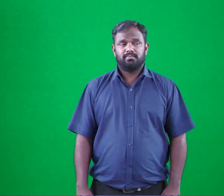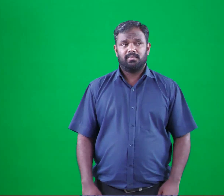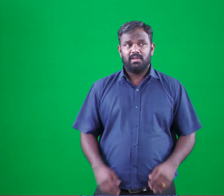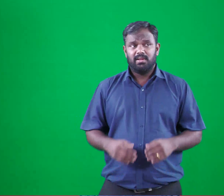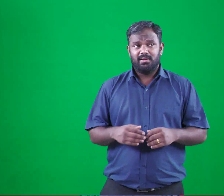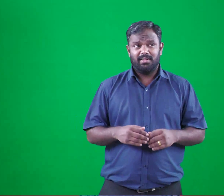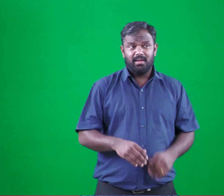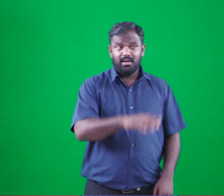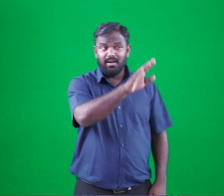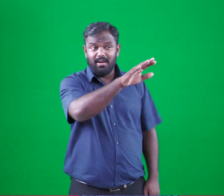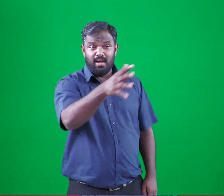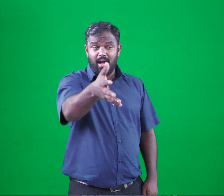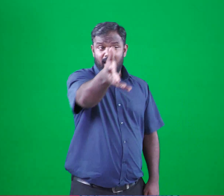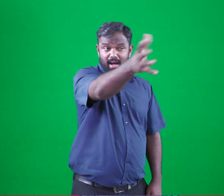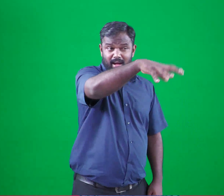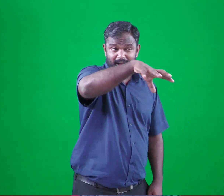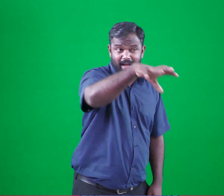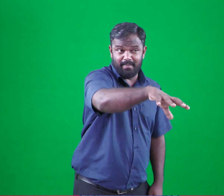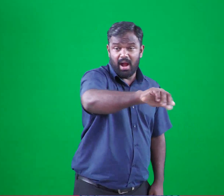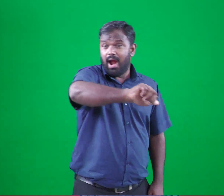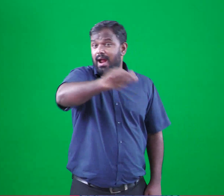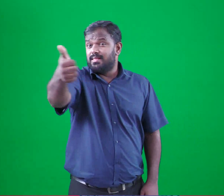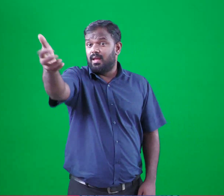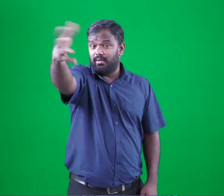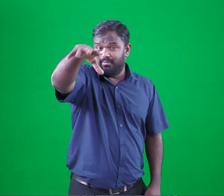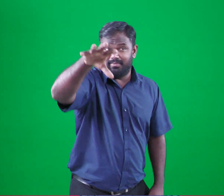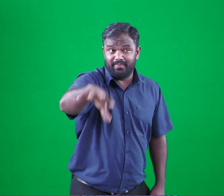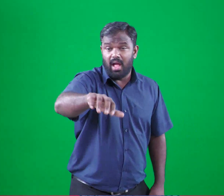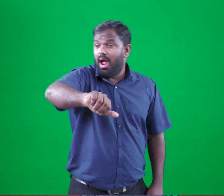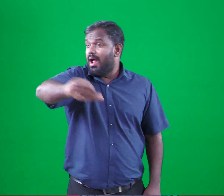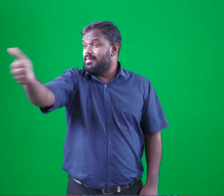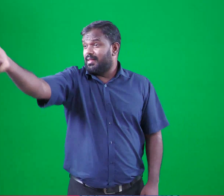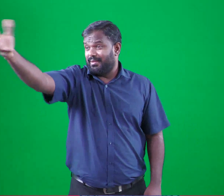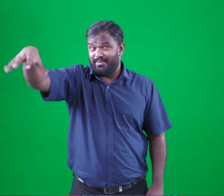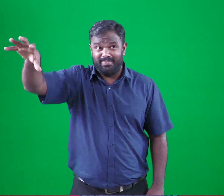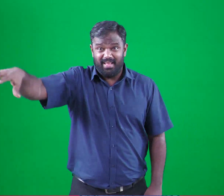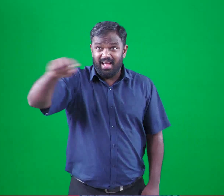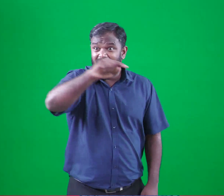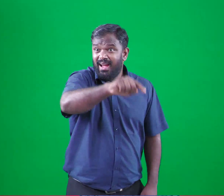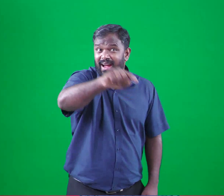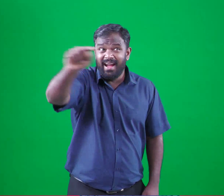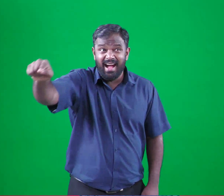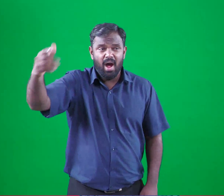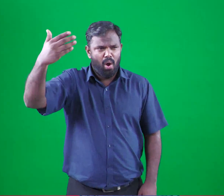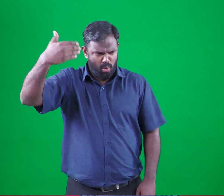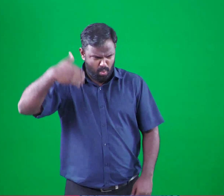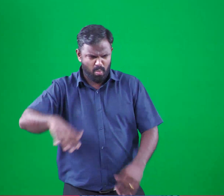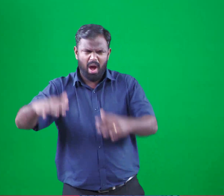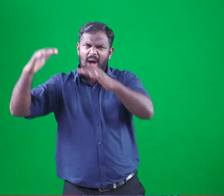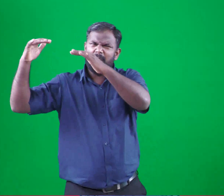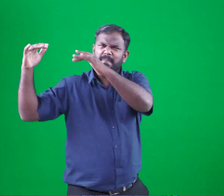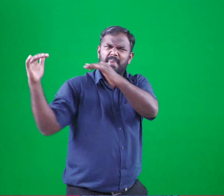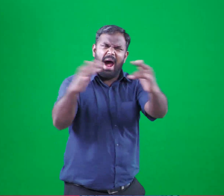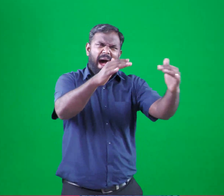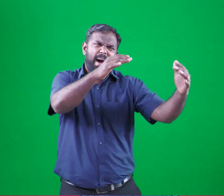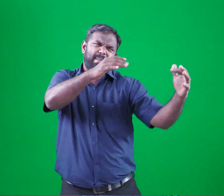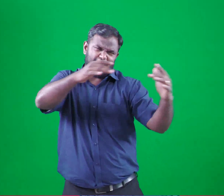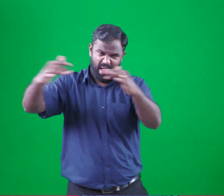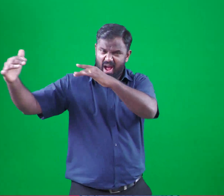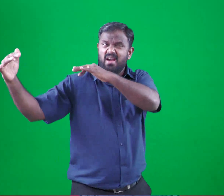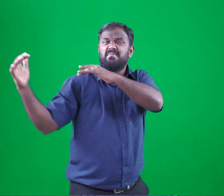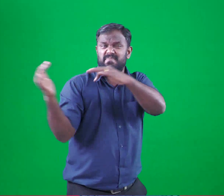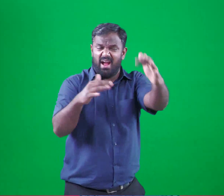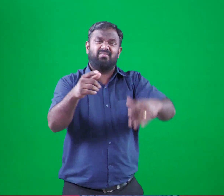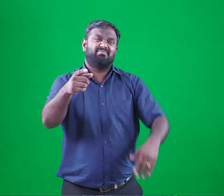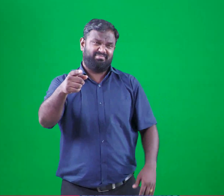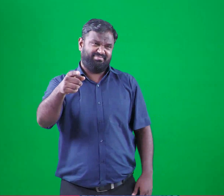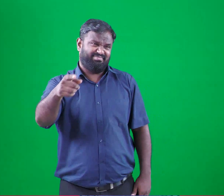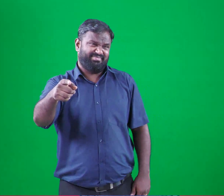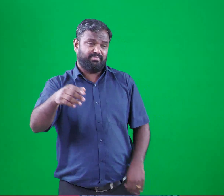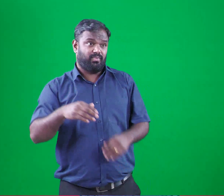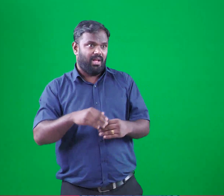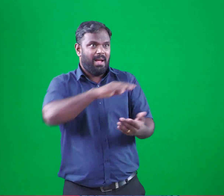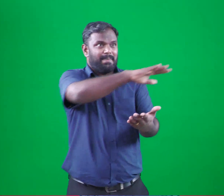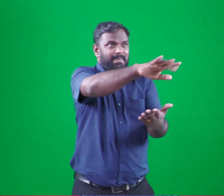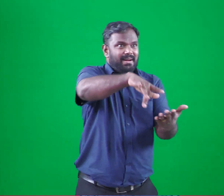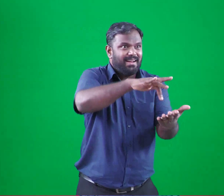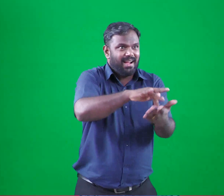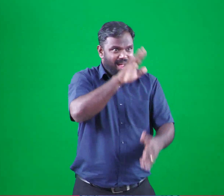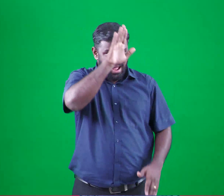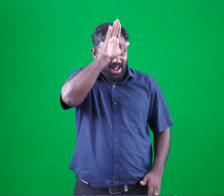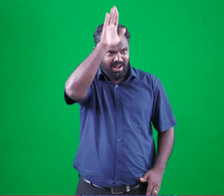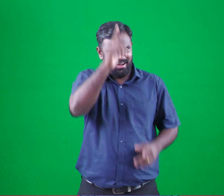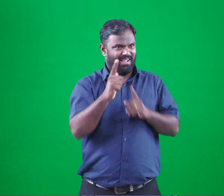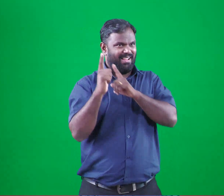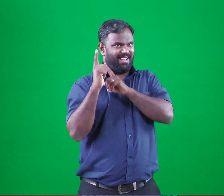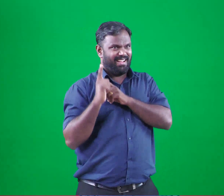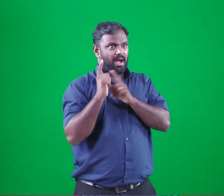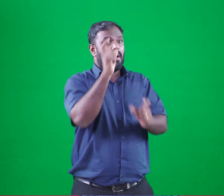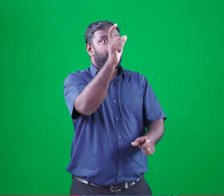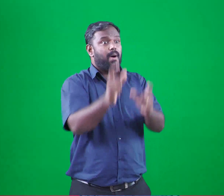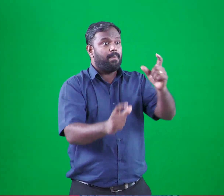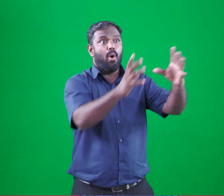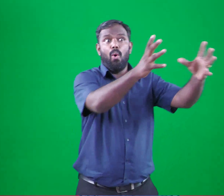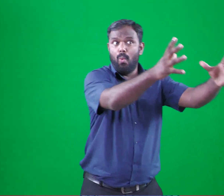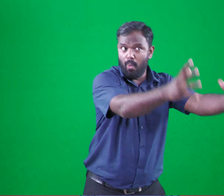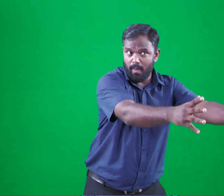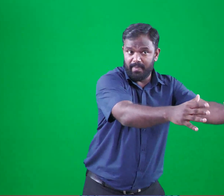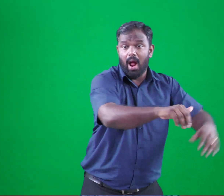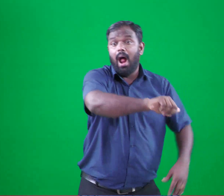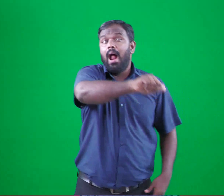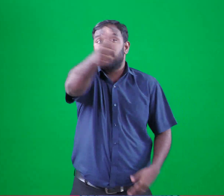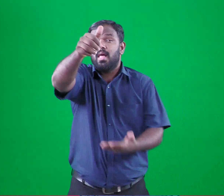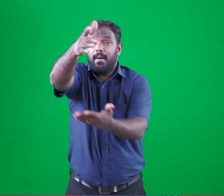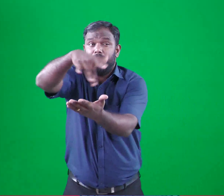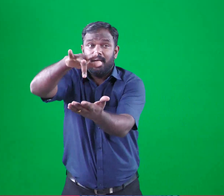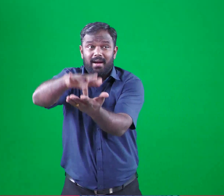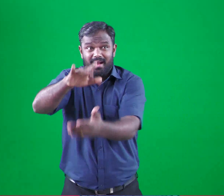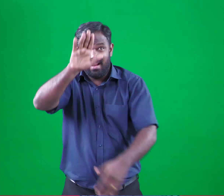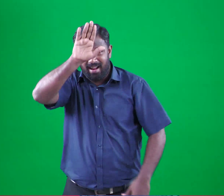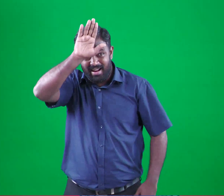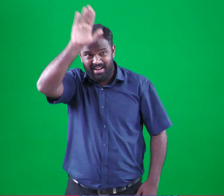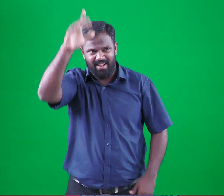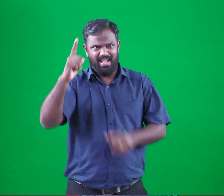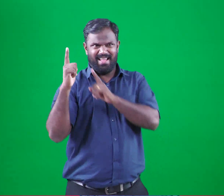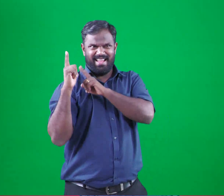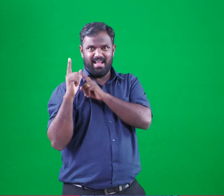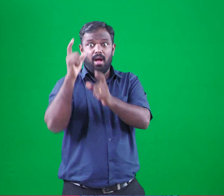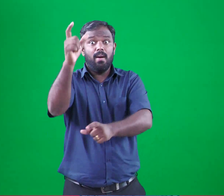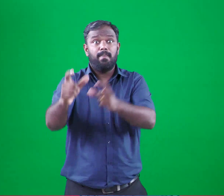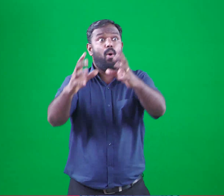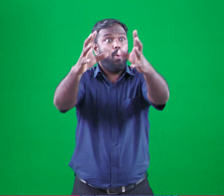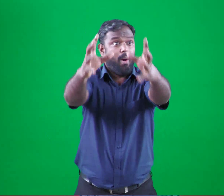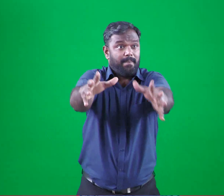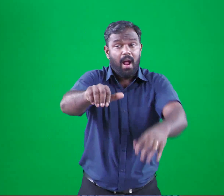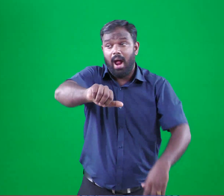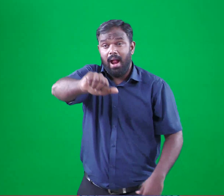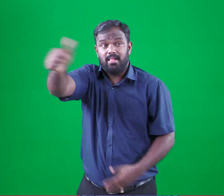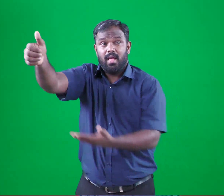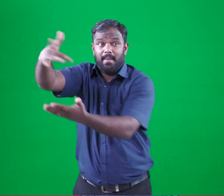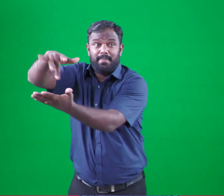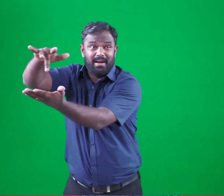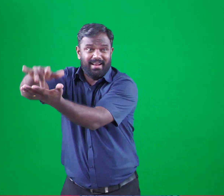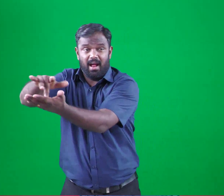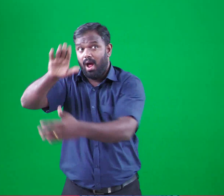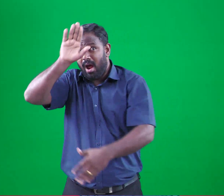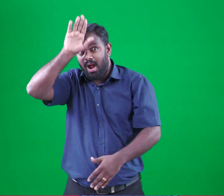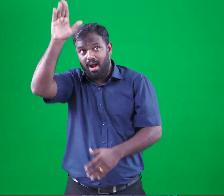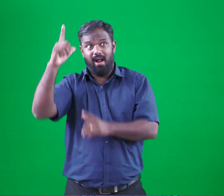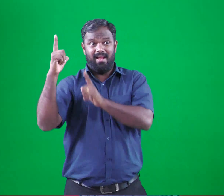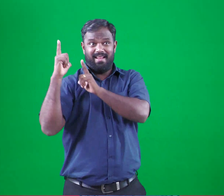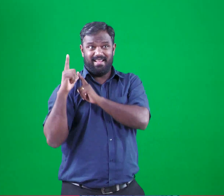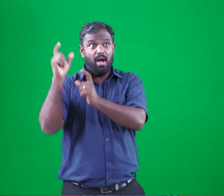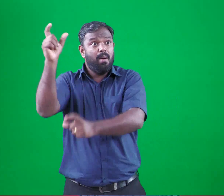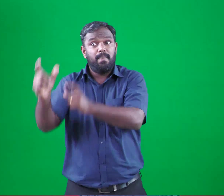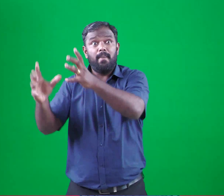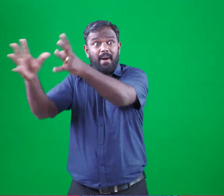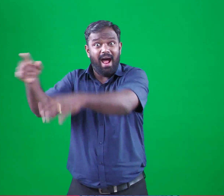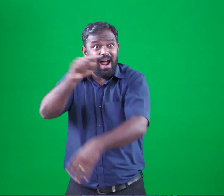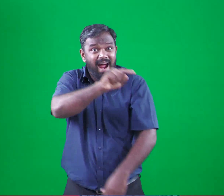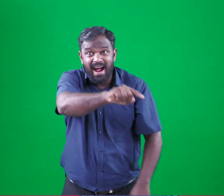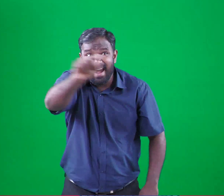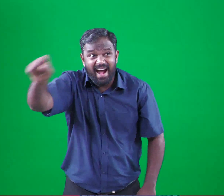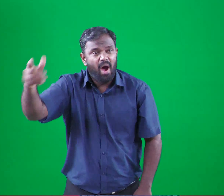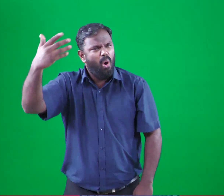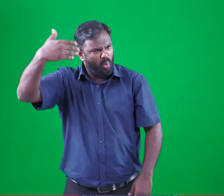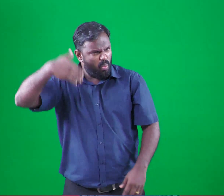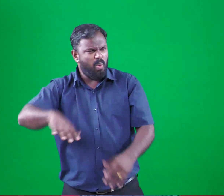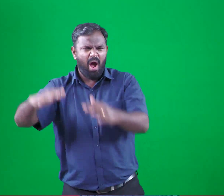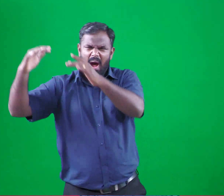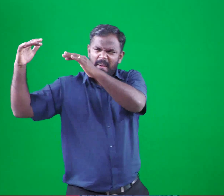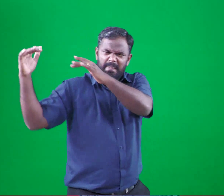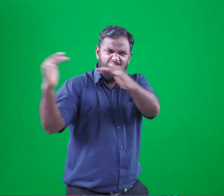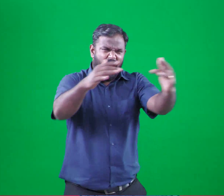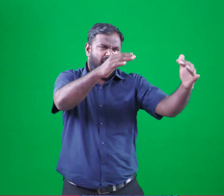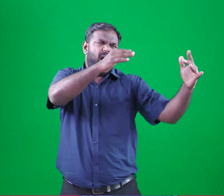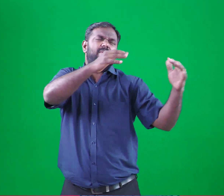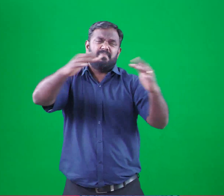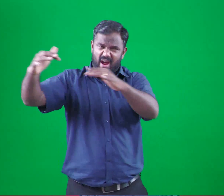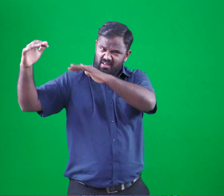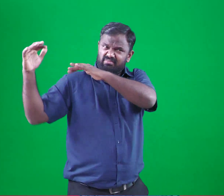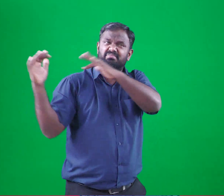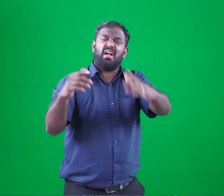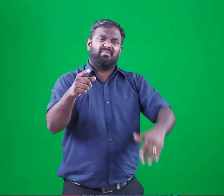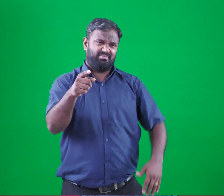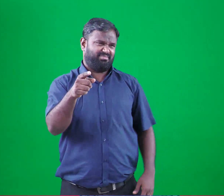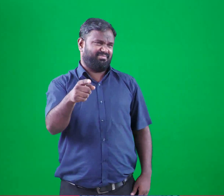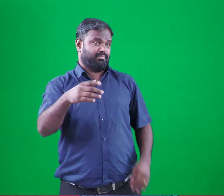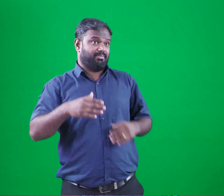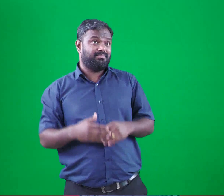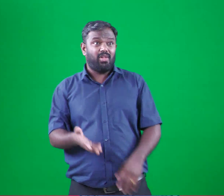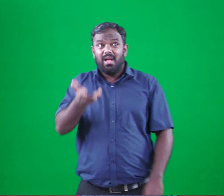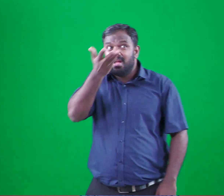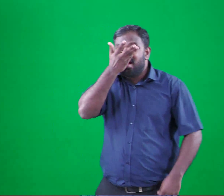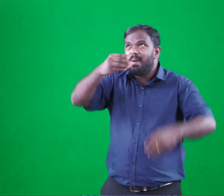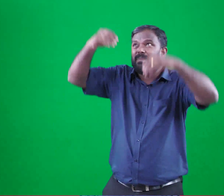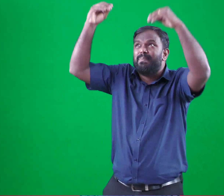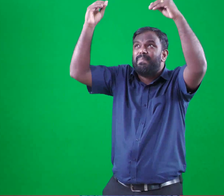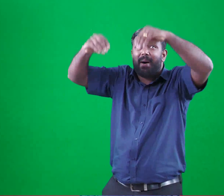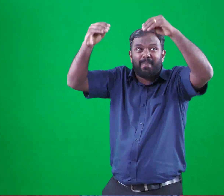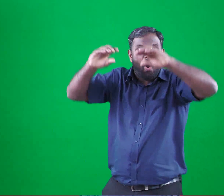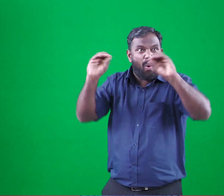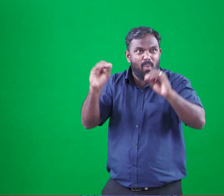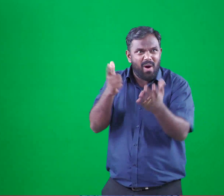Nation will rise against nation, and kingdom against kingdom.